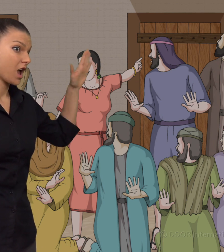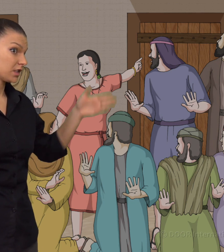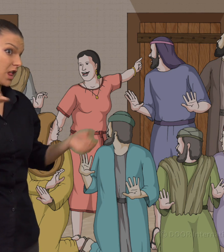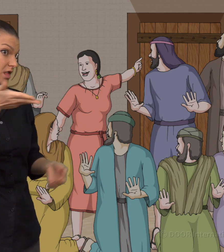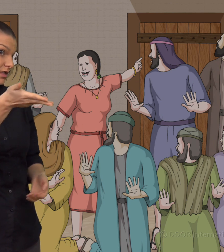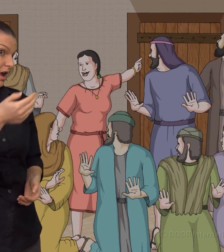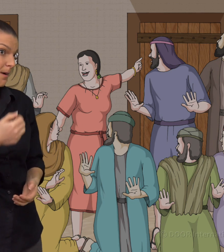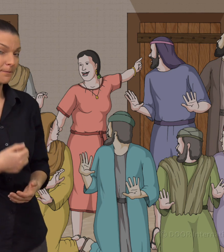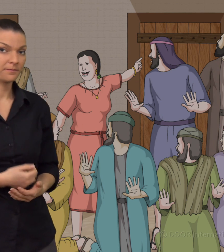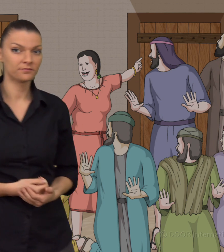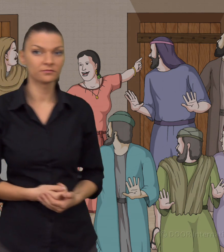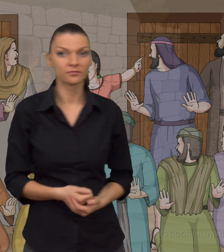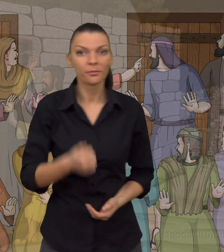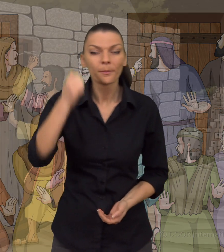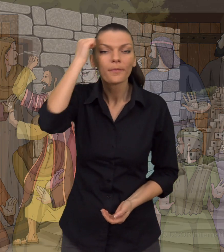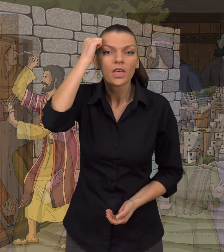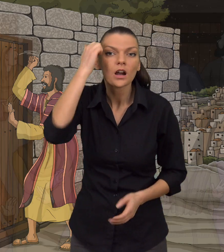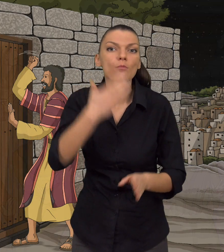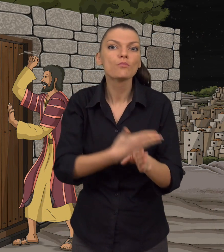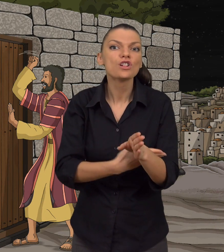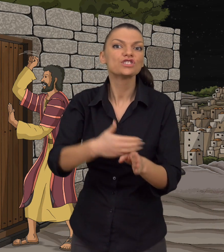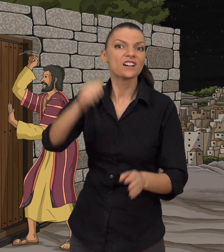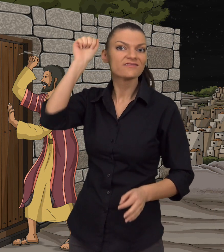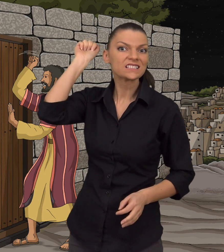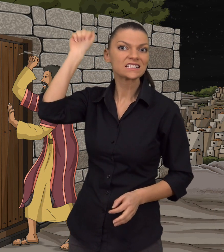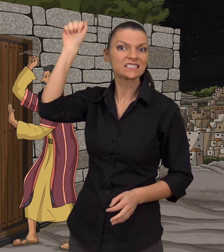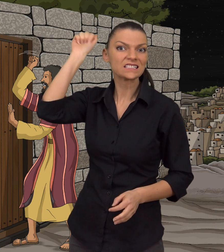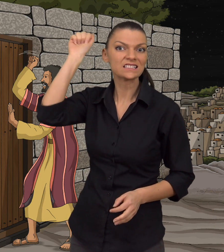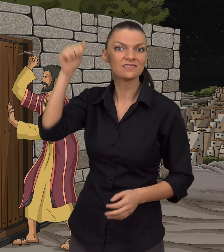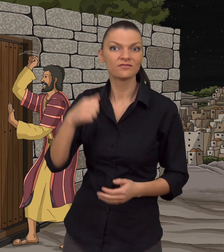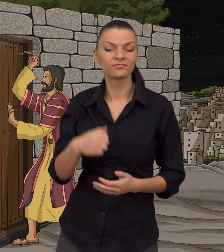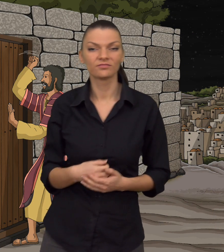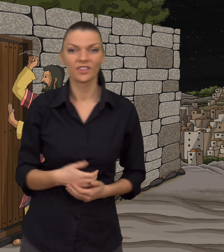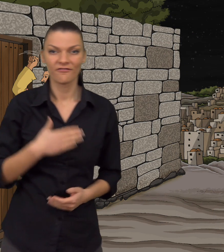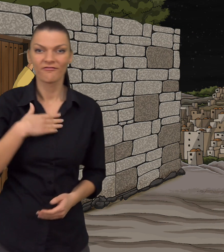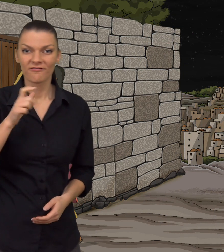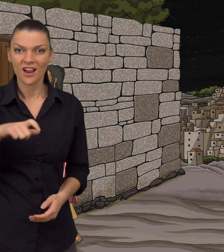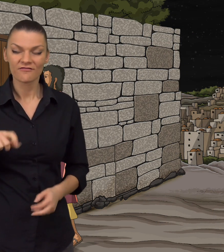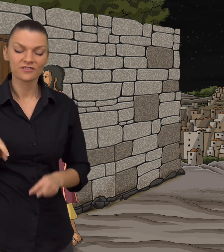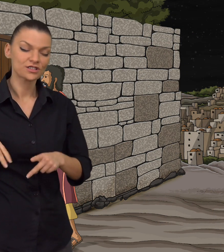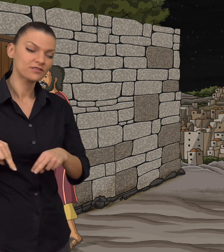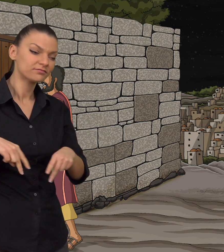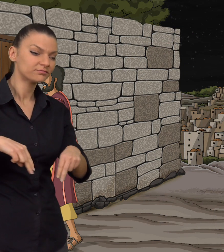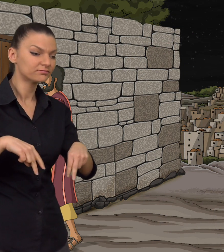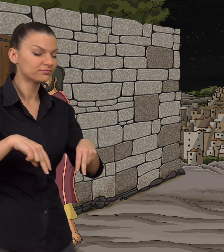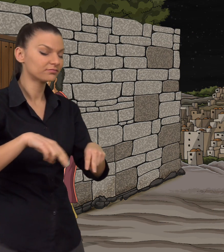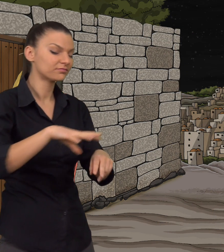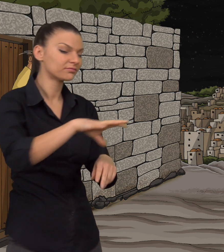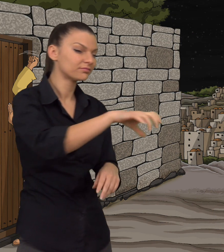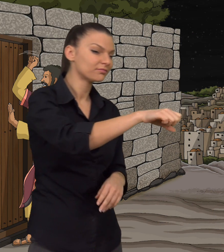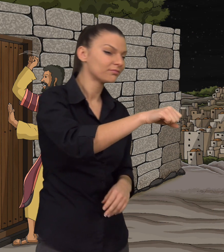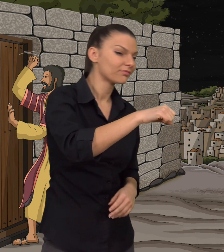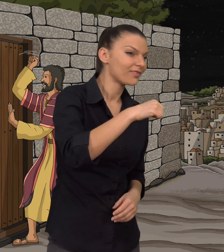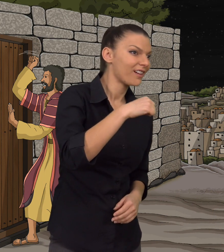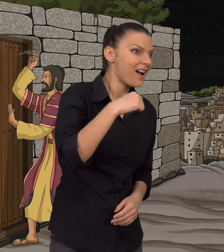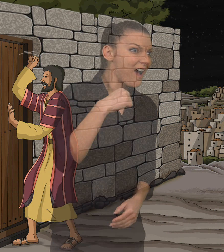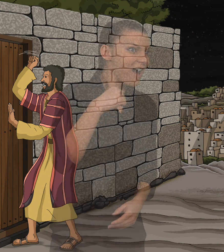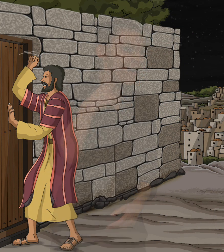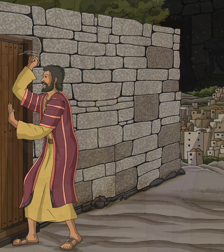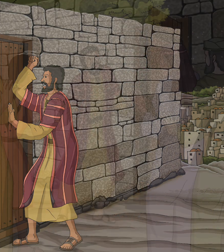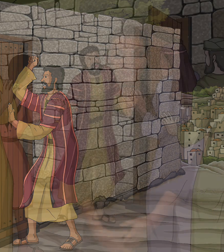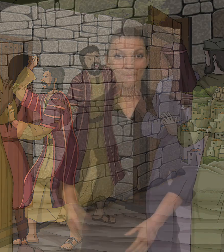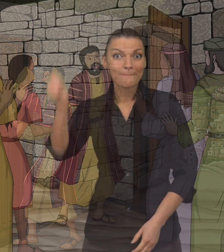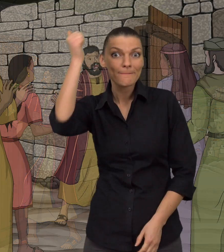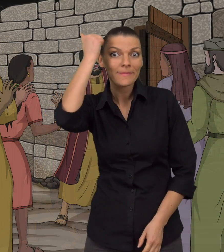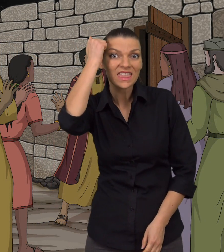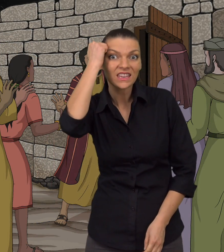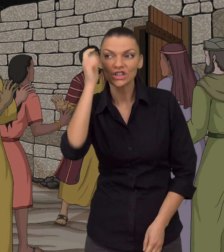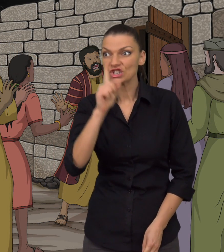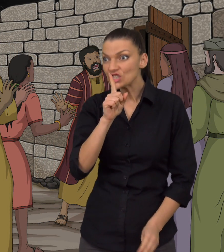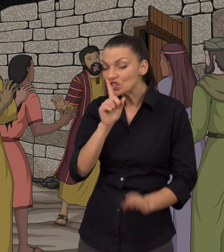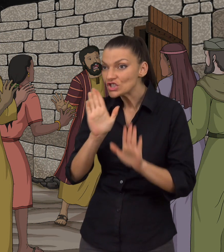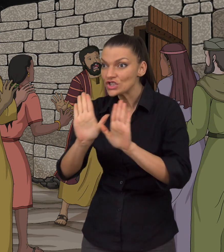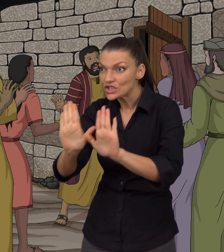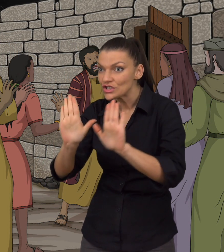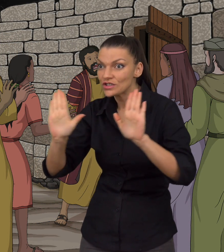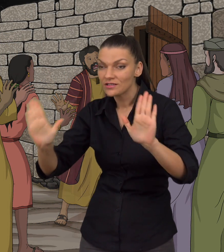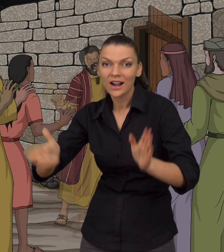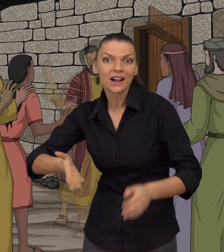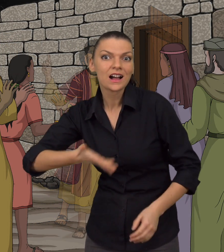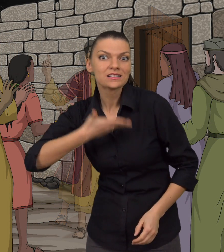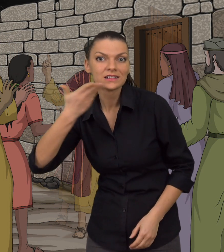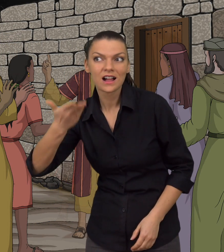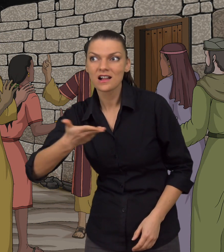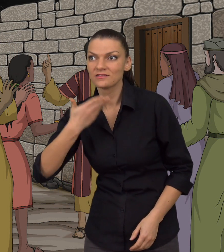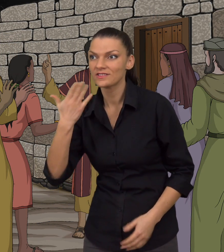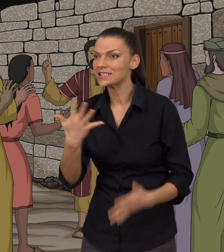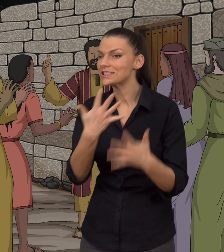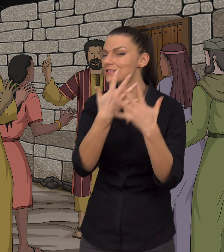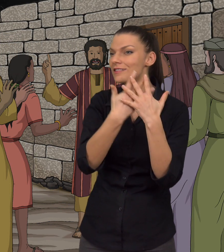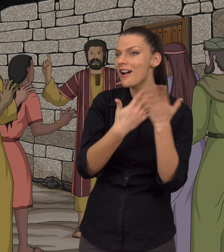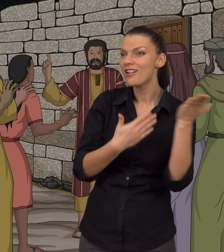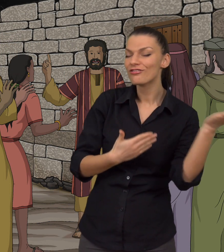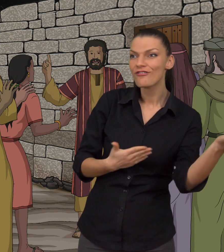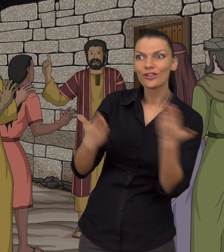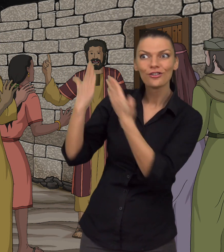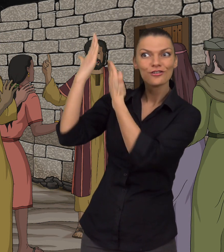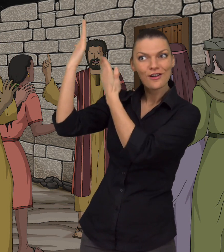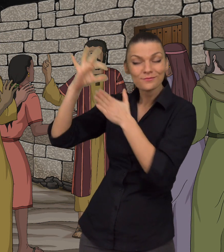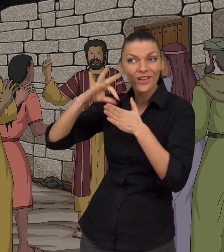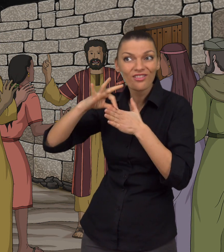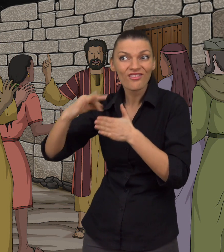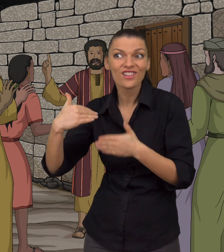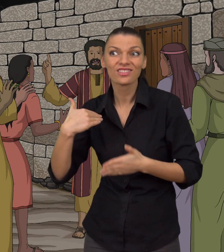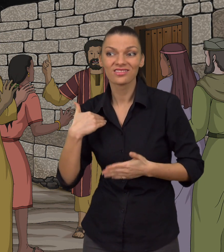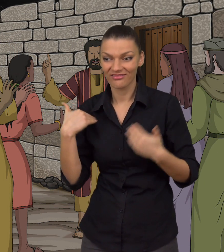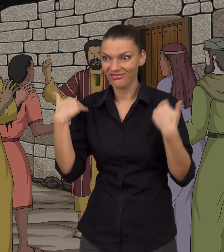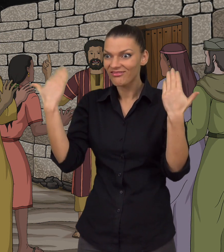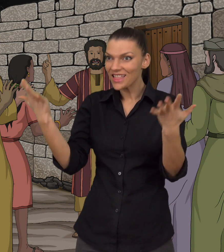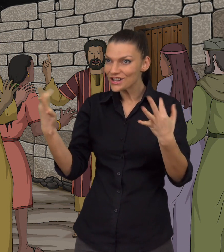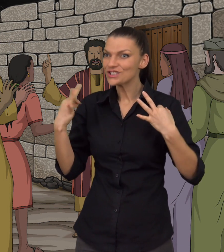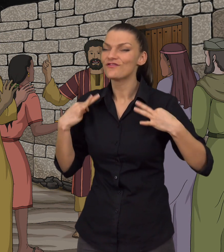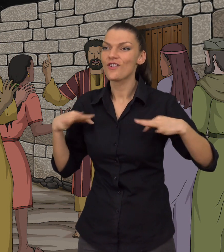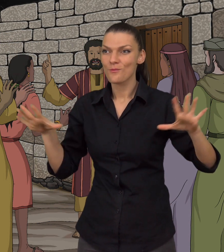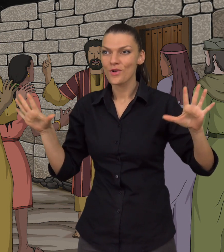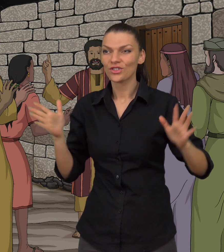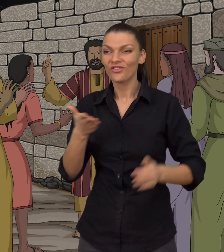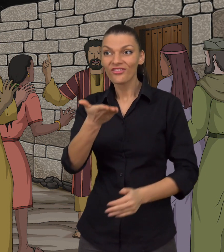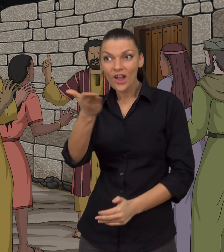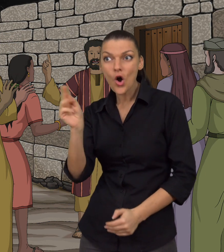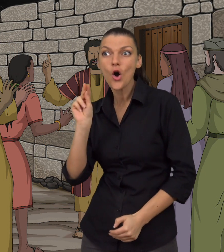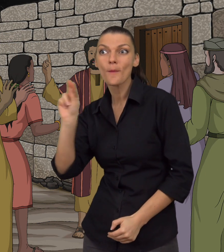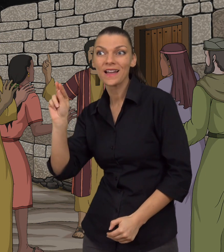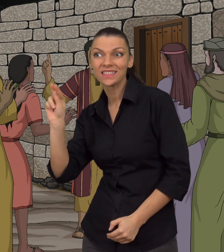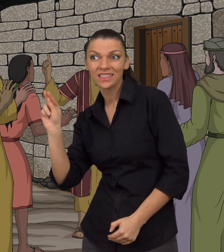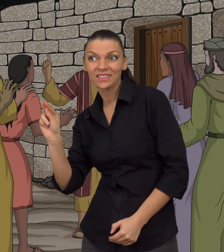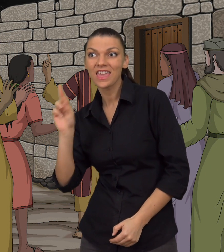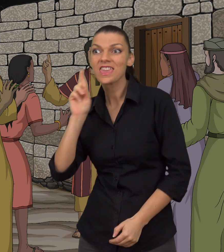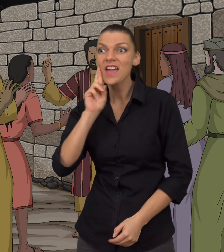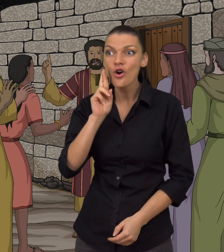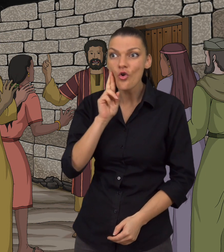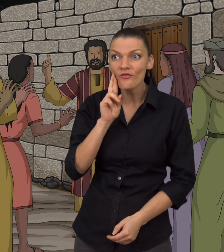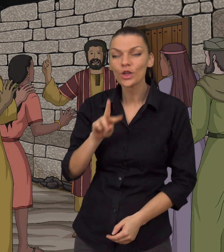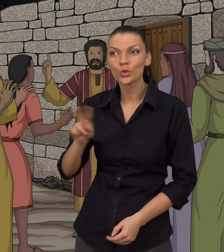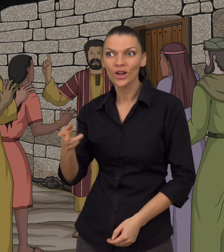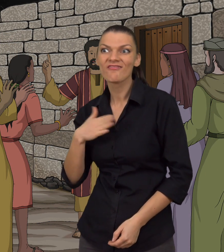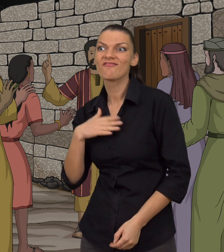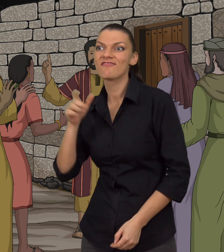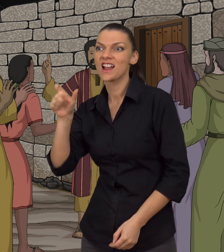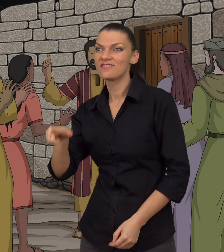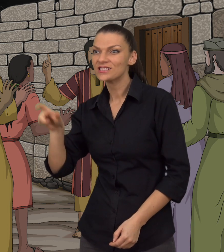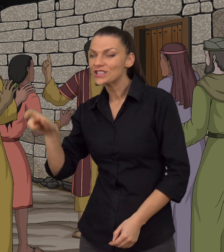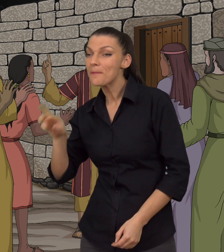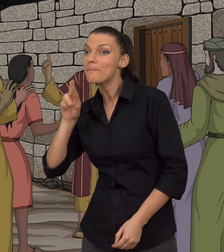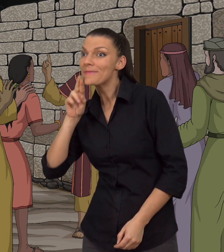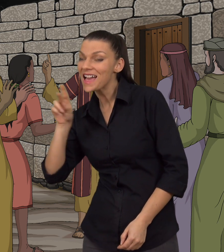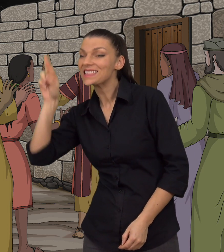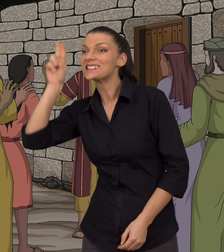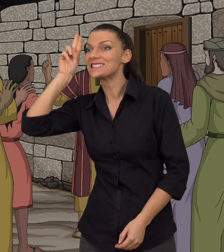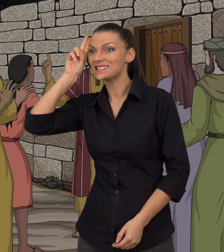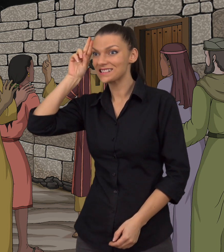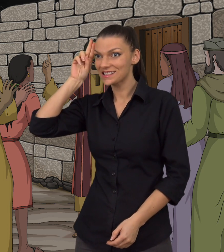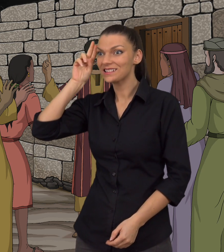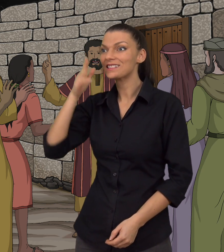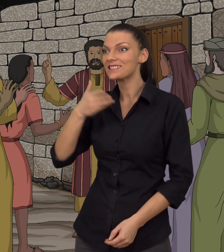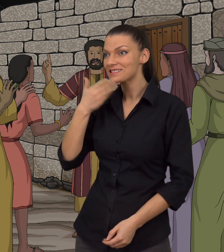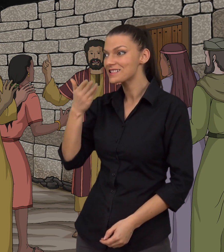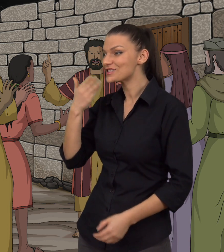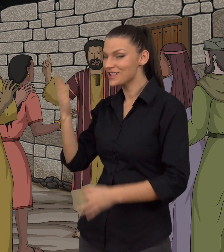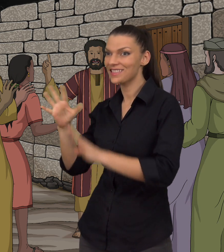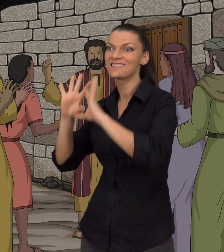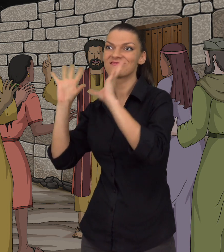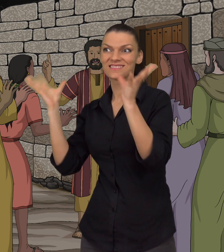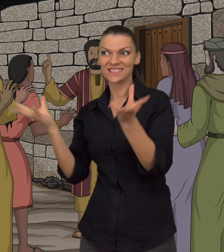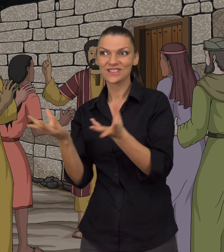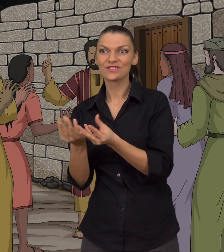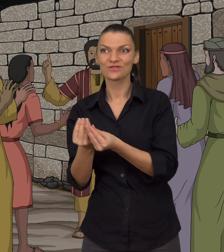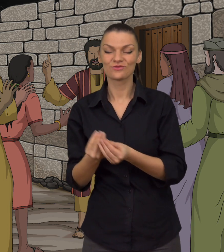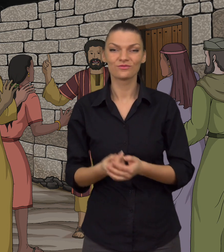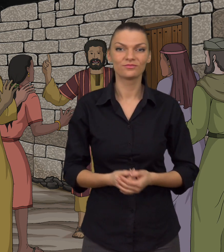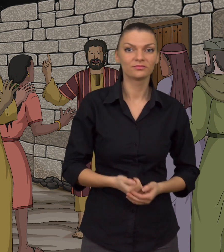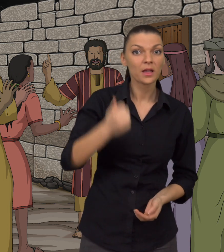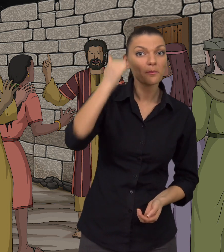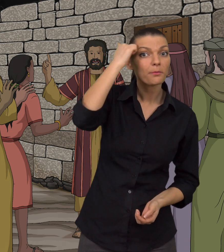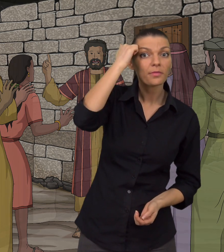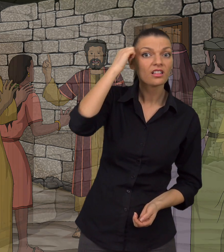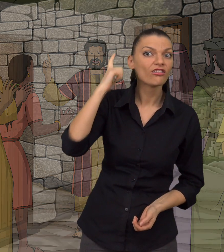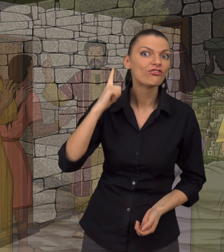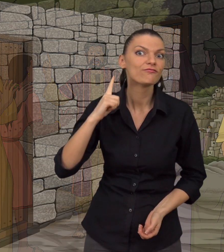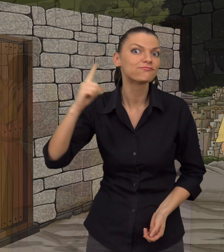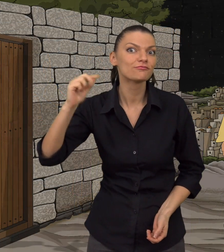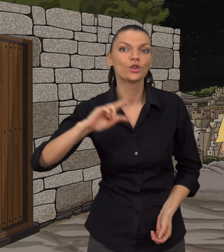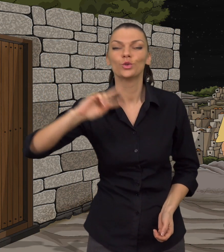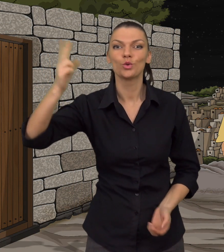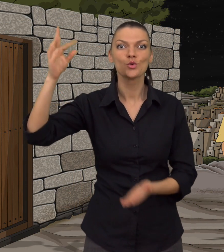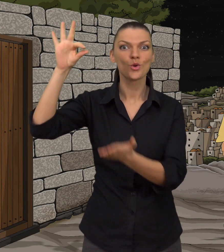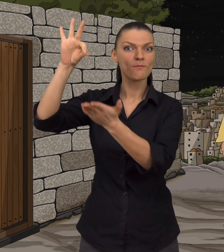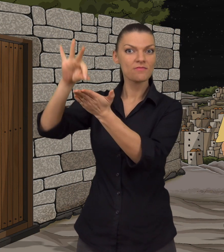But Peter kept on knocking, and when they opened the door and saw him, they were astounded. Peter motioned with his hand for silence, and he described how the Lord had brought him out of the prison.